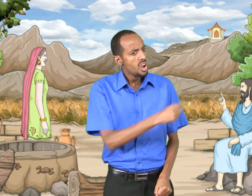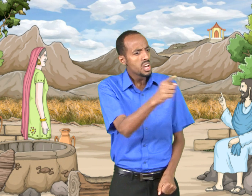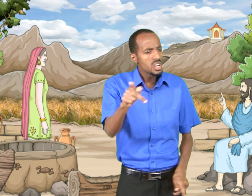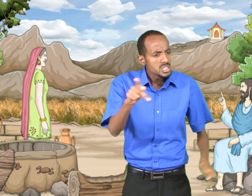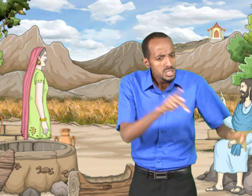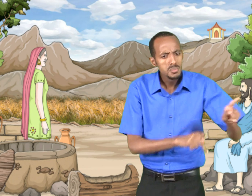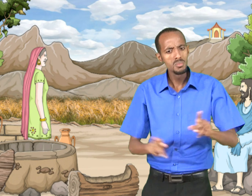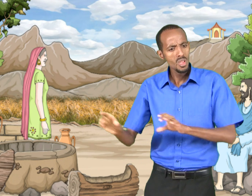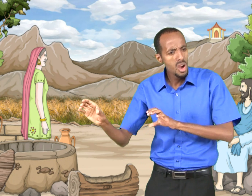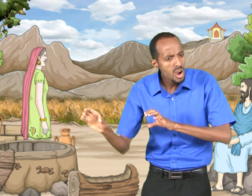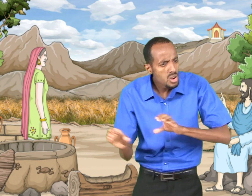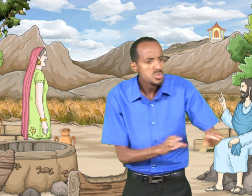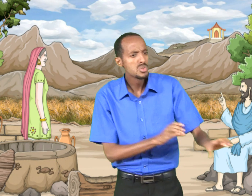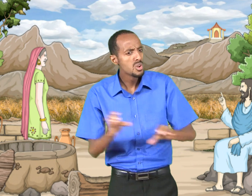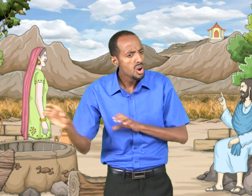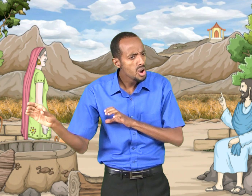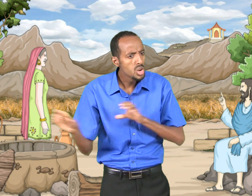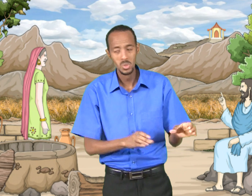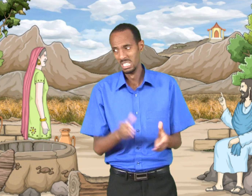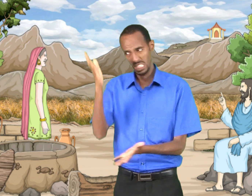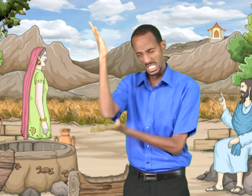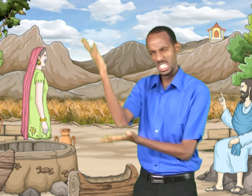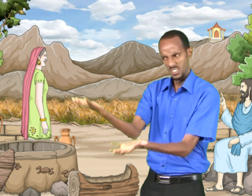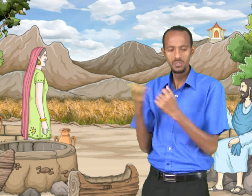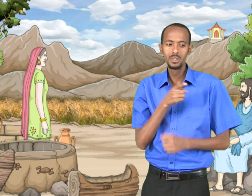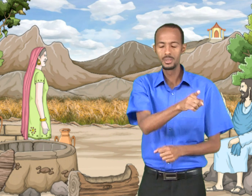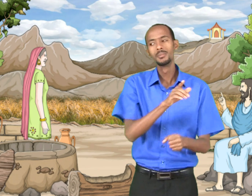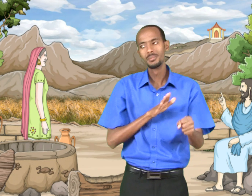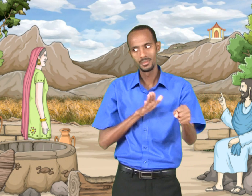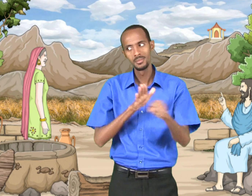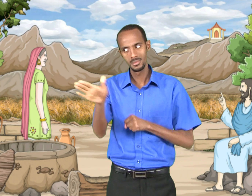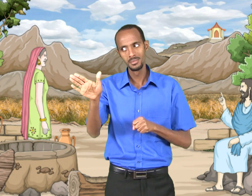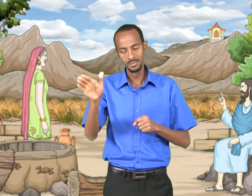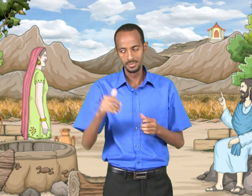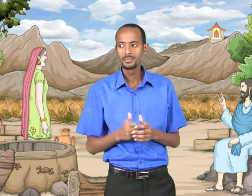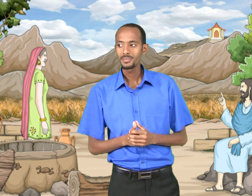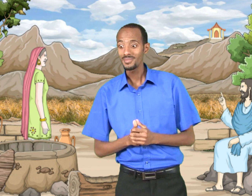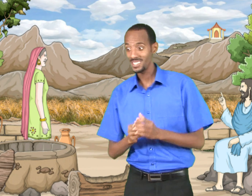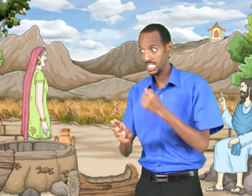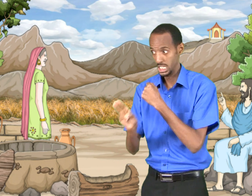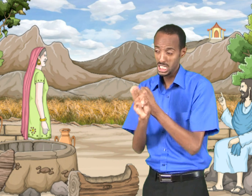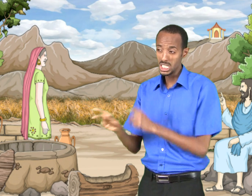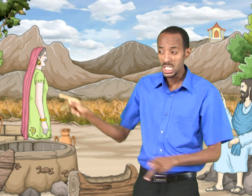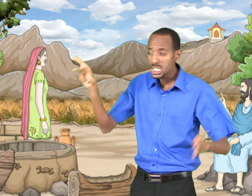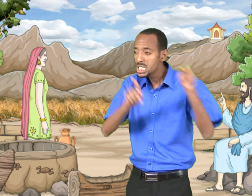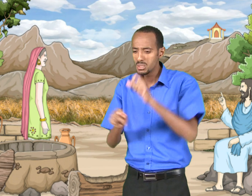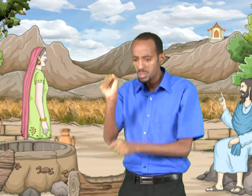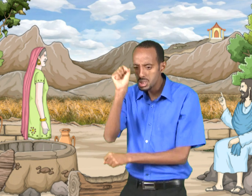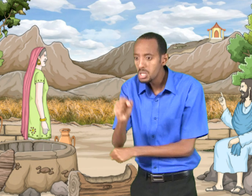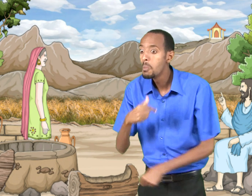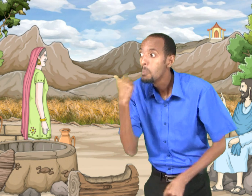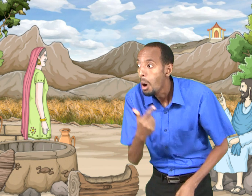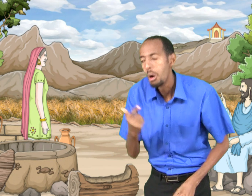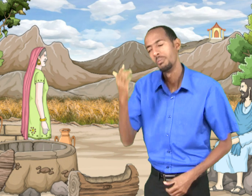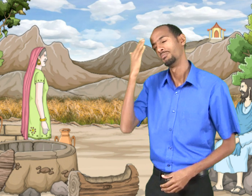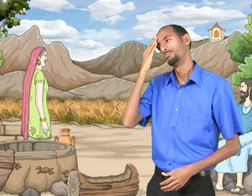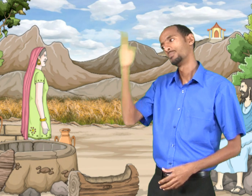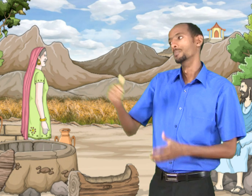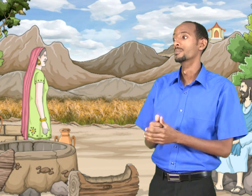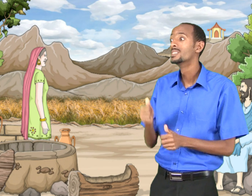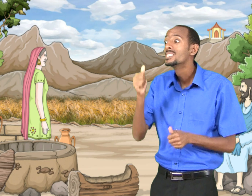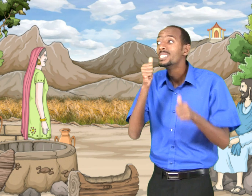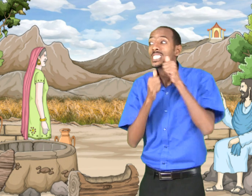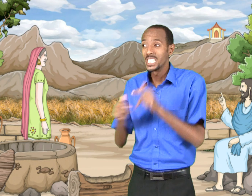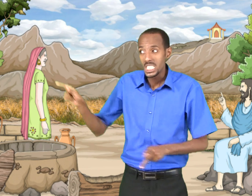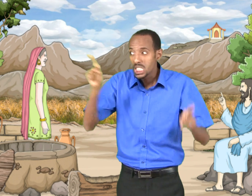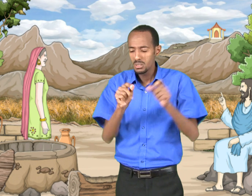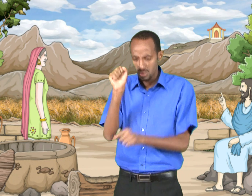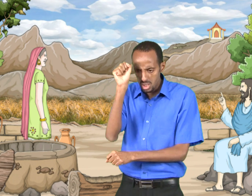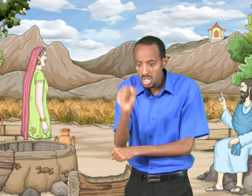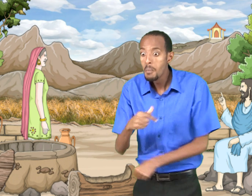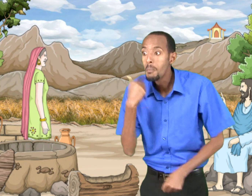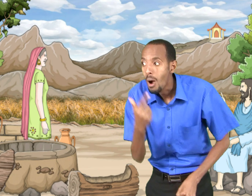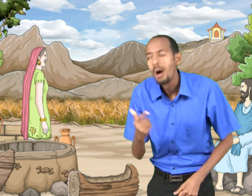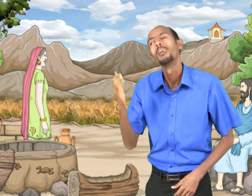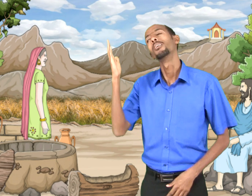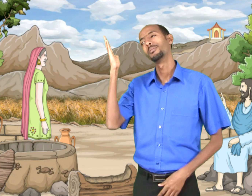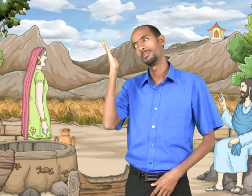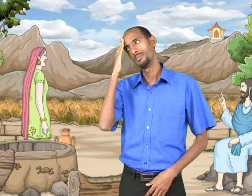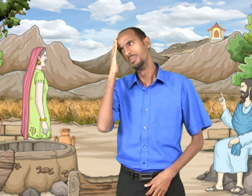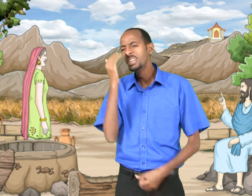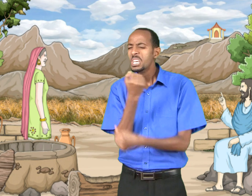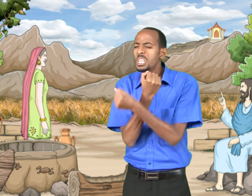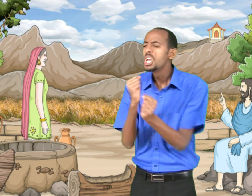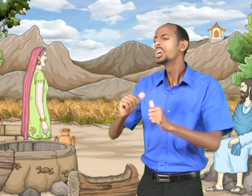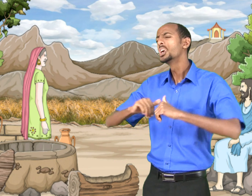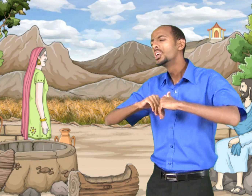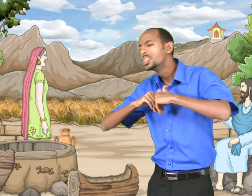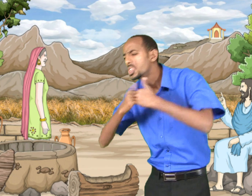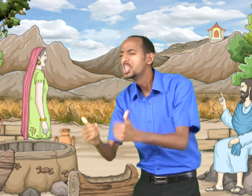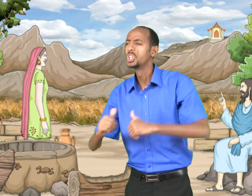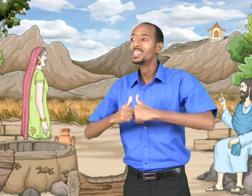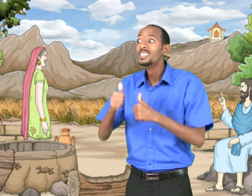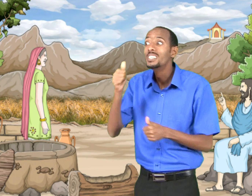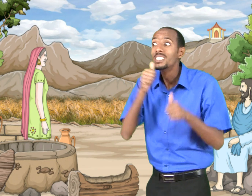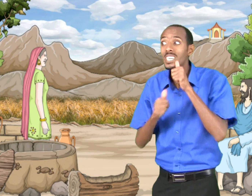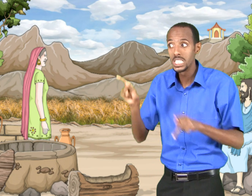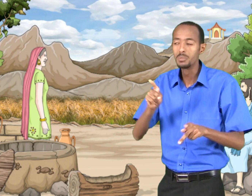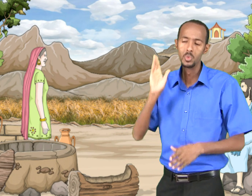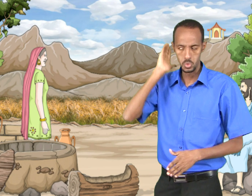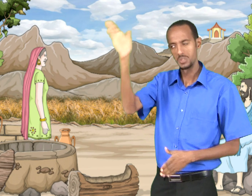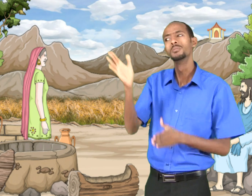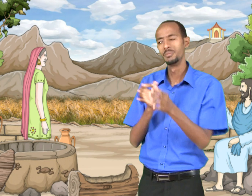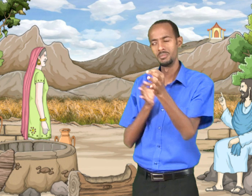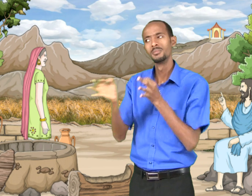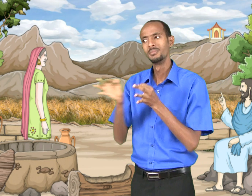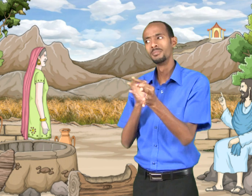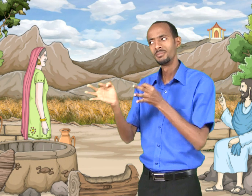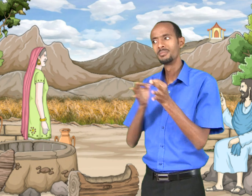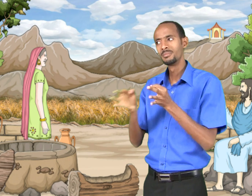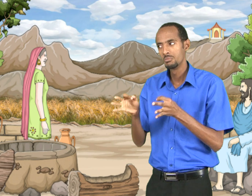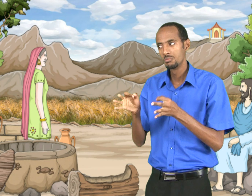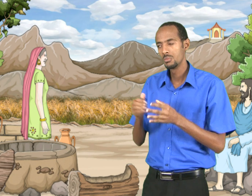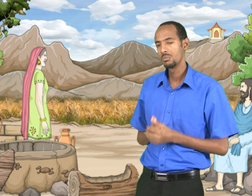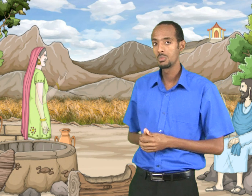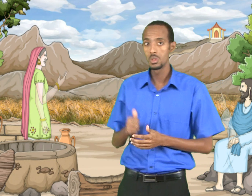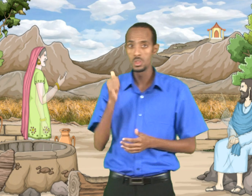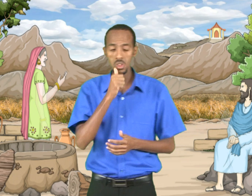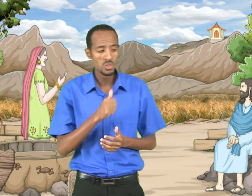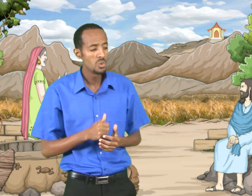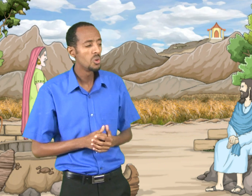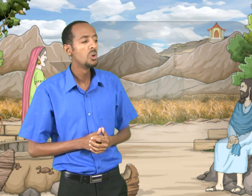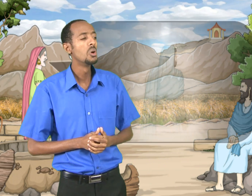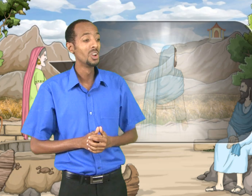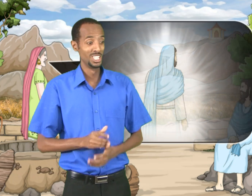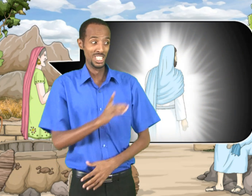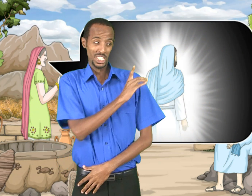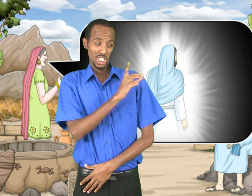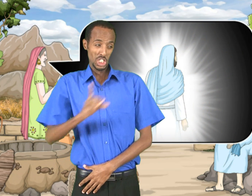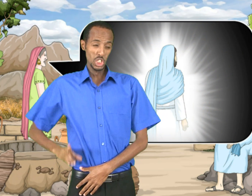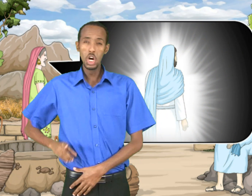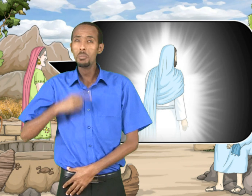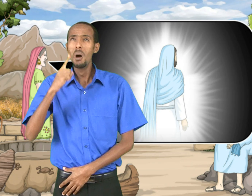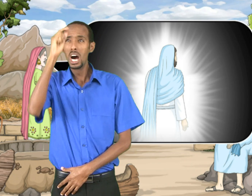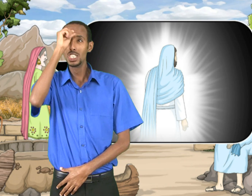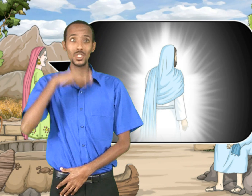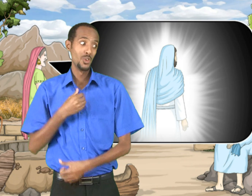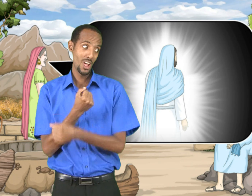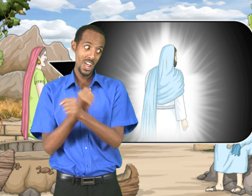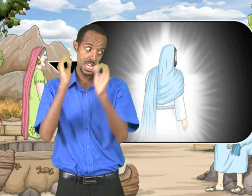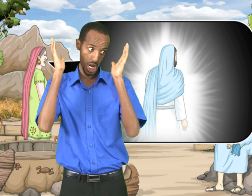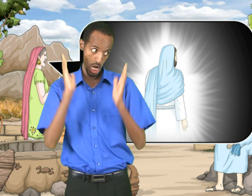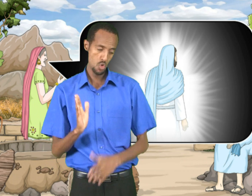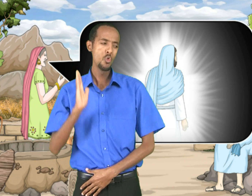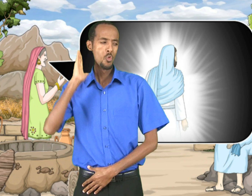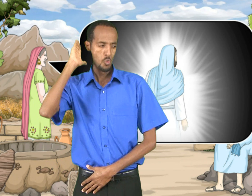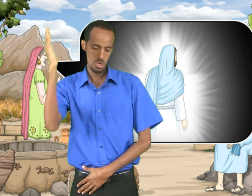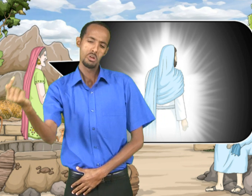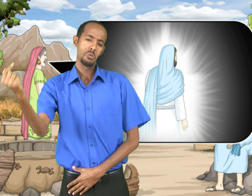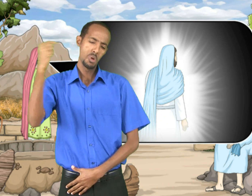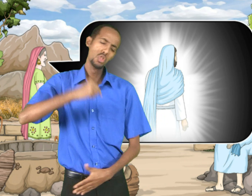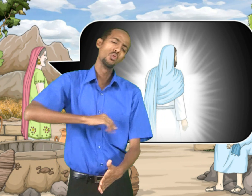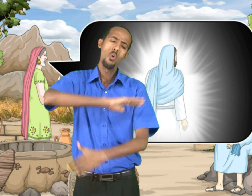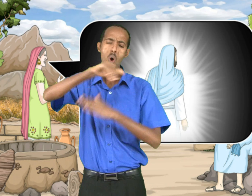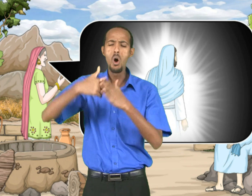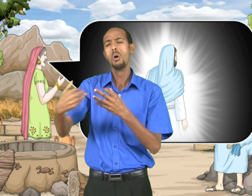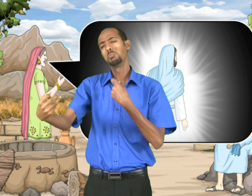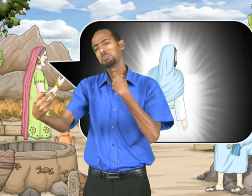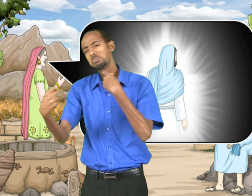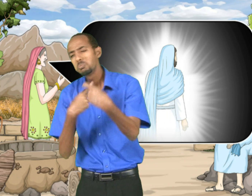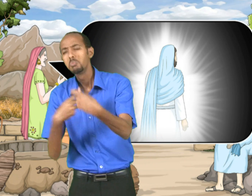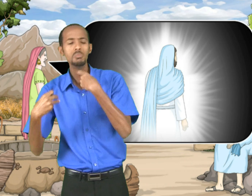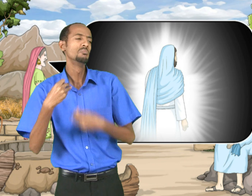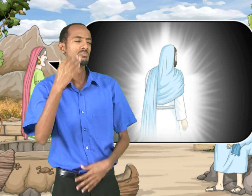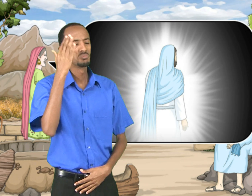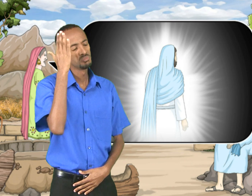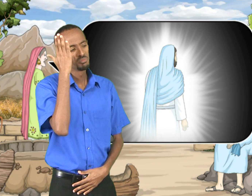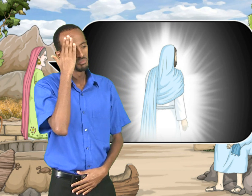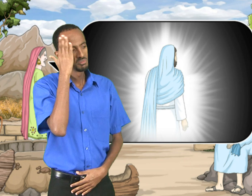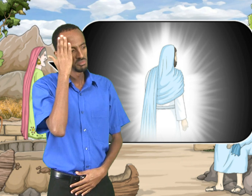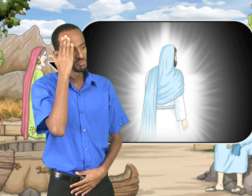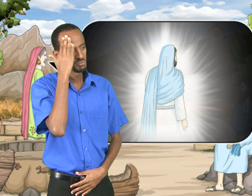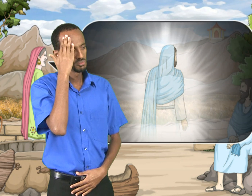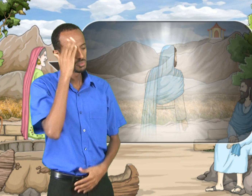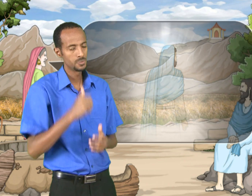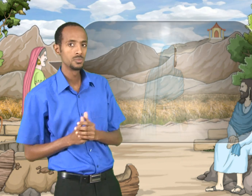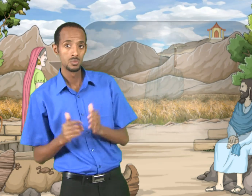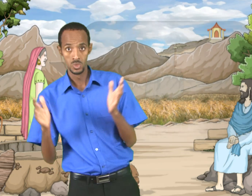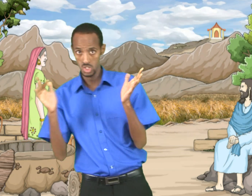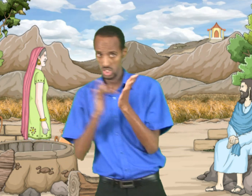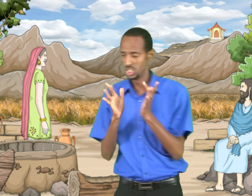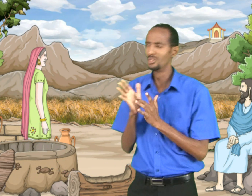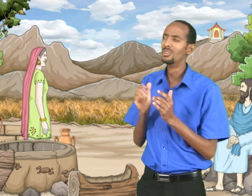God is Spirit, and His worshipers must worship Him in spirit and in truth.” The woman said, “I know that Messiah” (called Christ) “is coming.